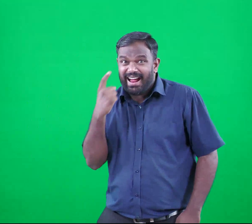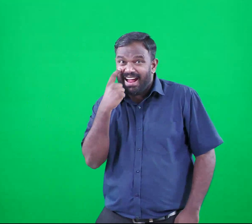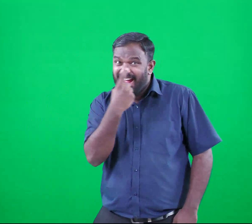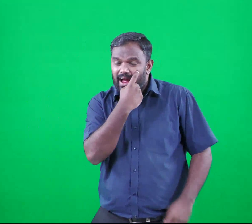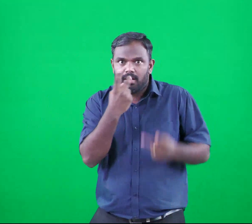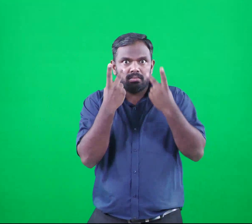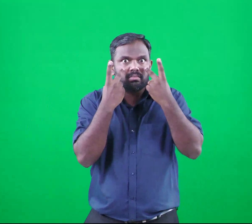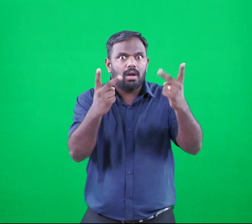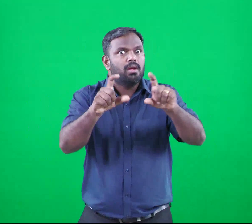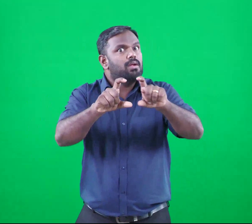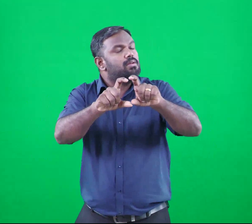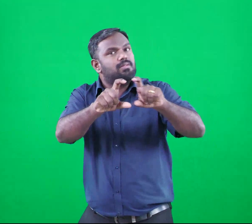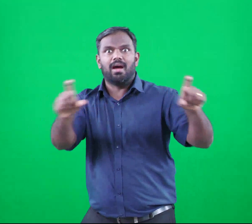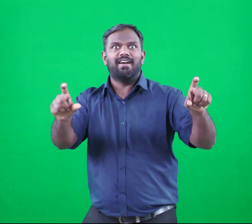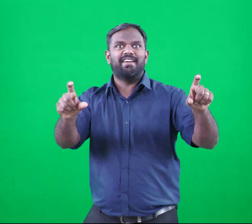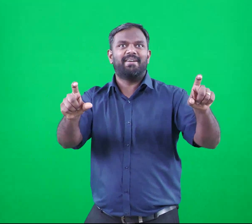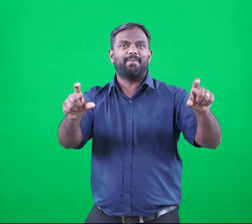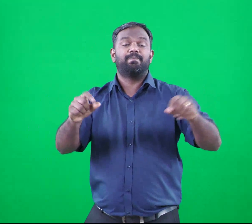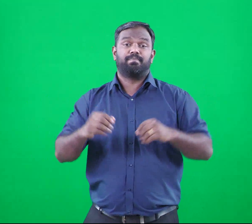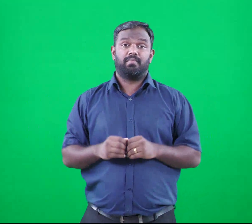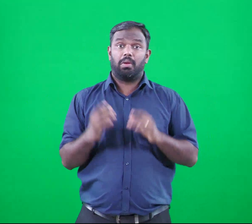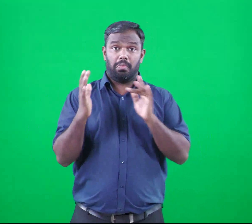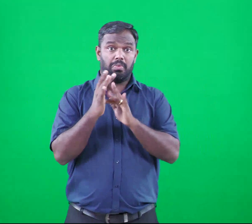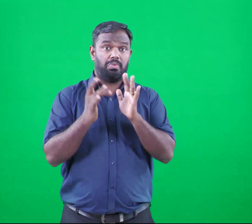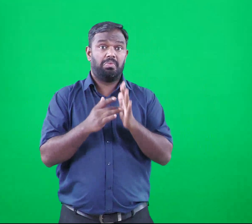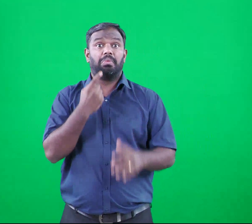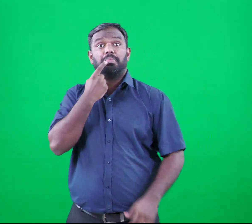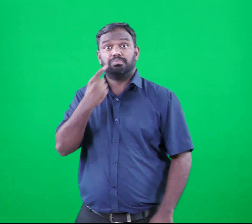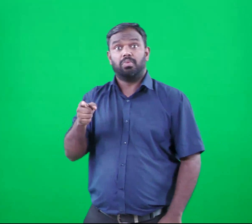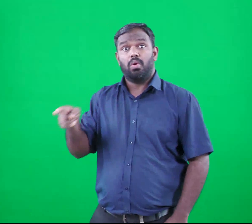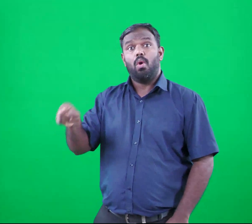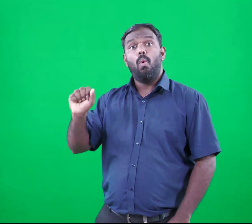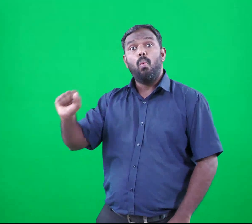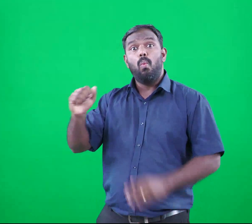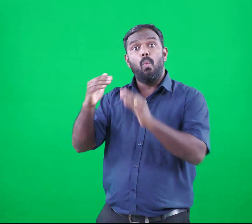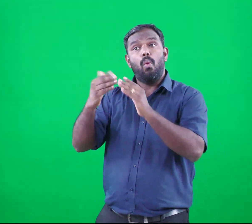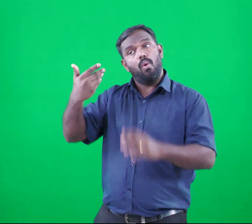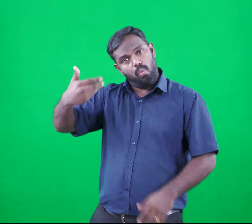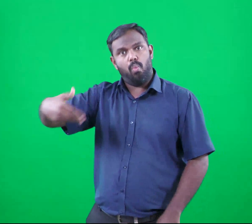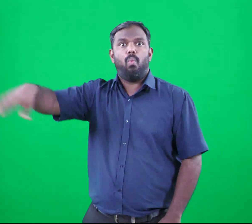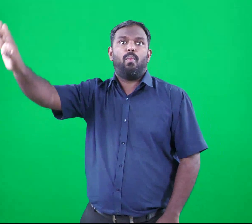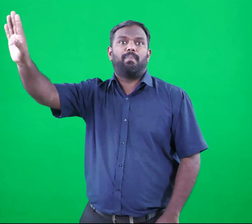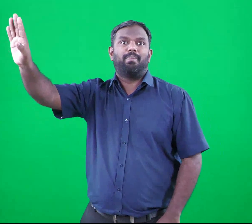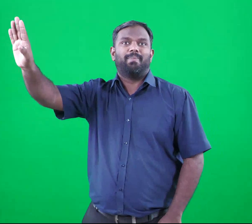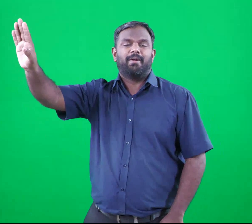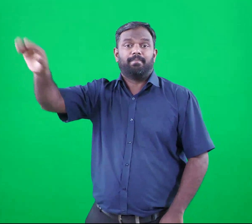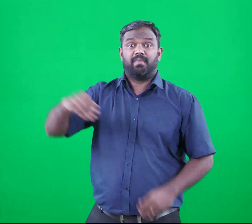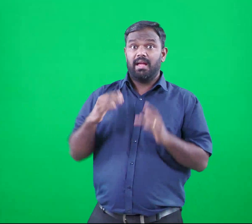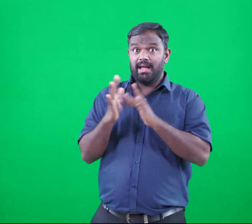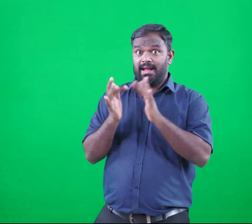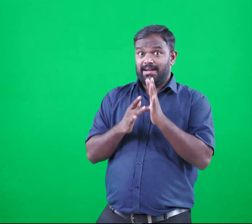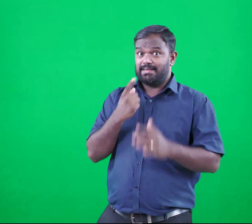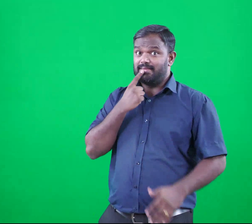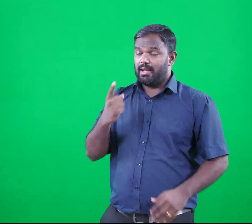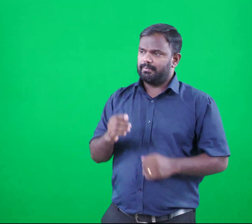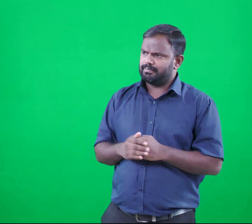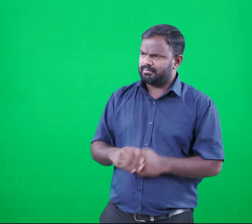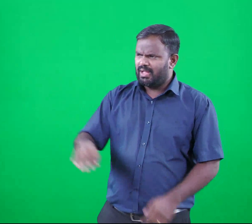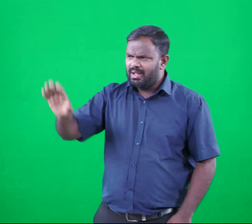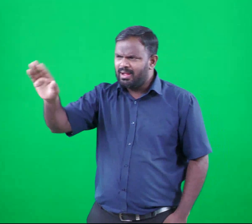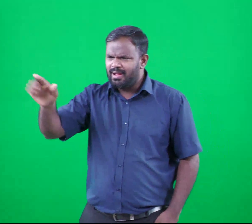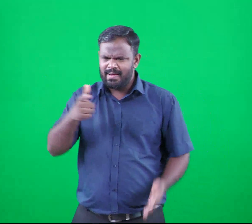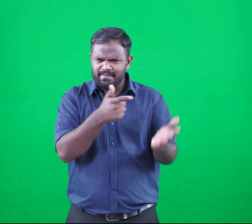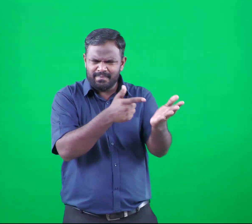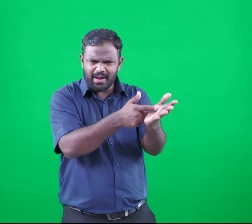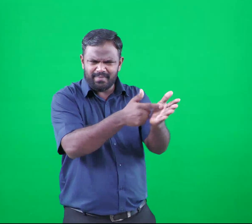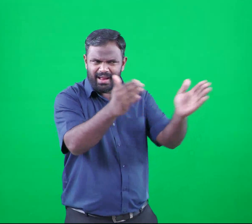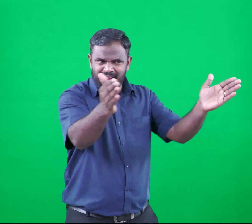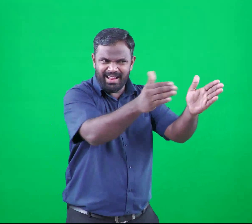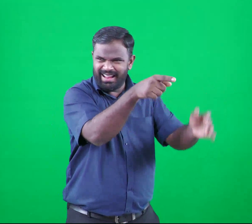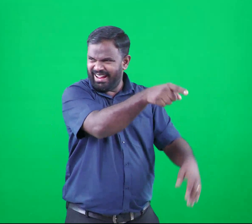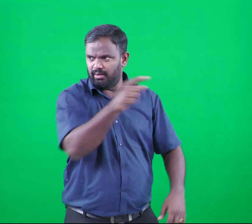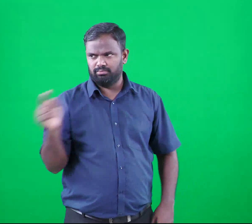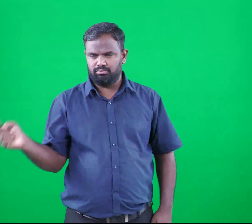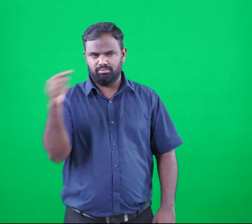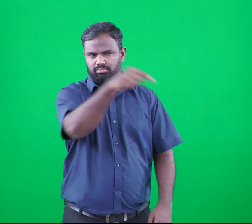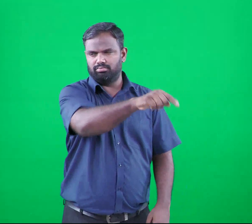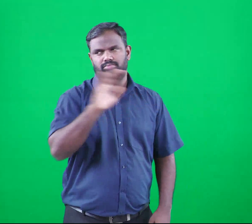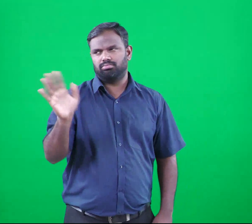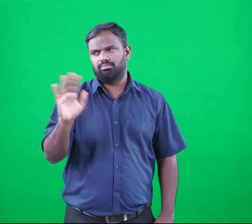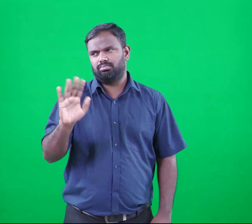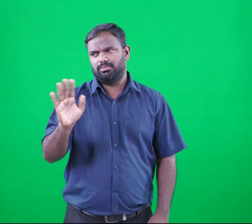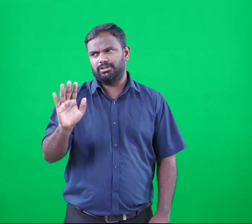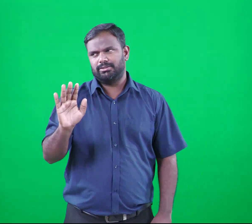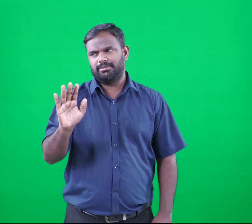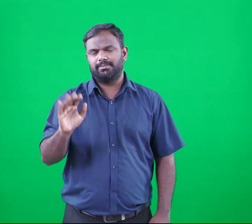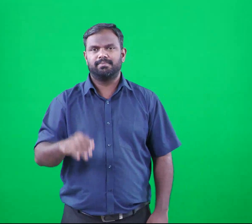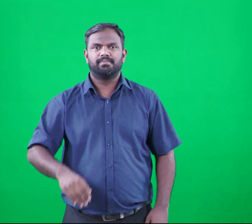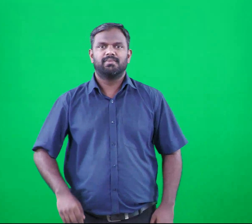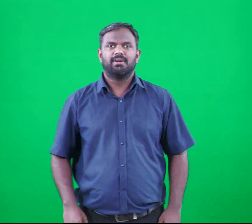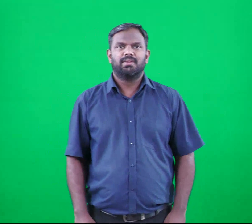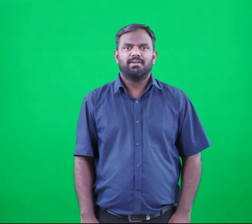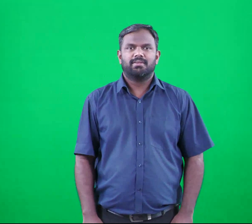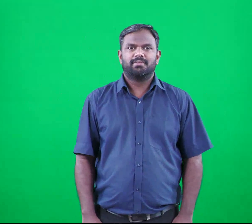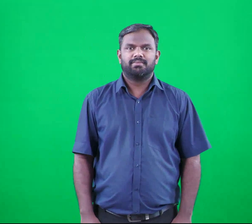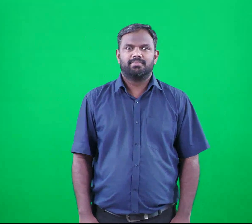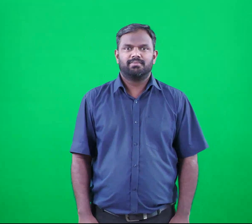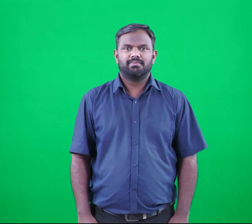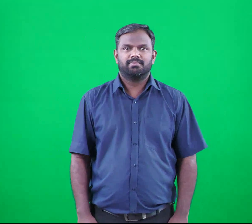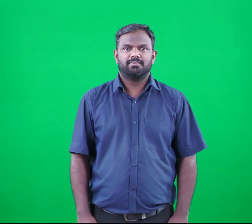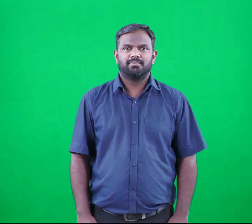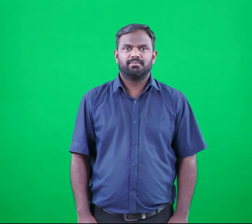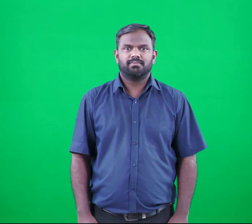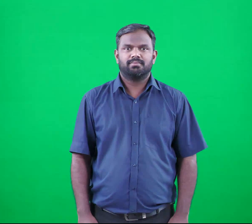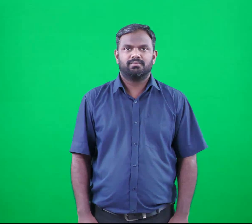Jesus sent him home and said, "Do not go back into the village."